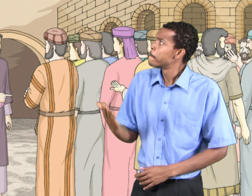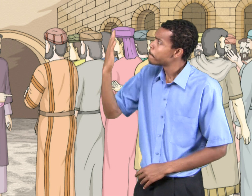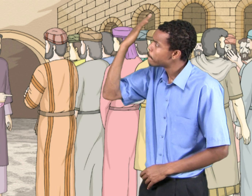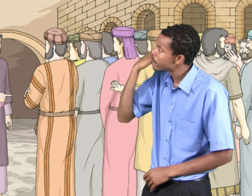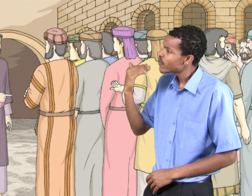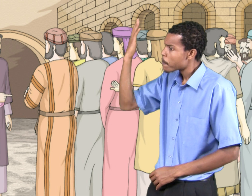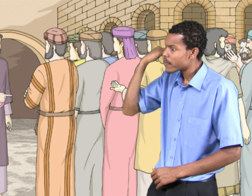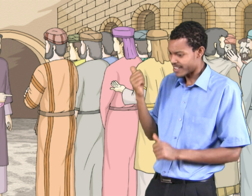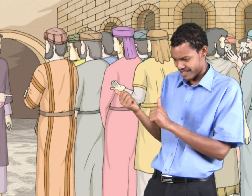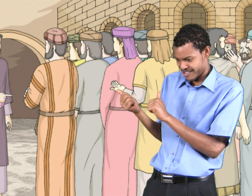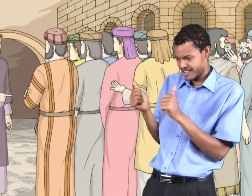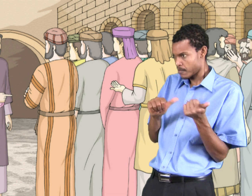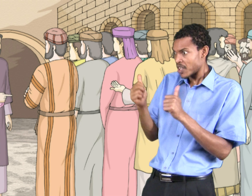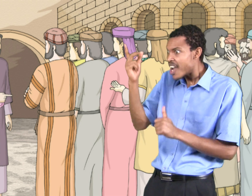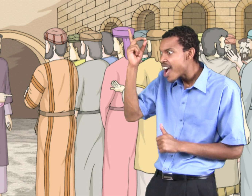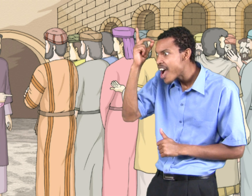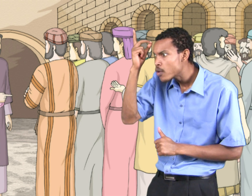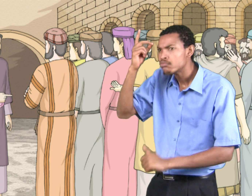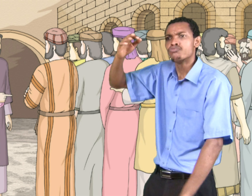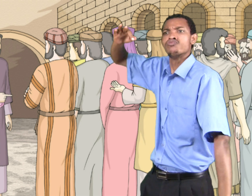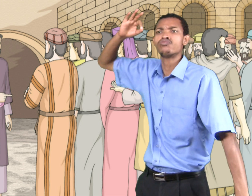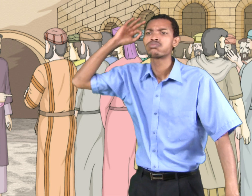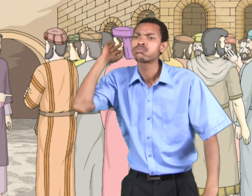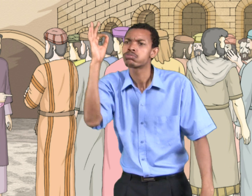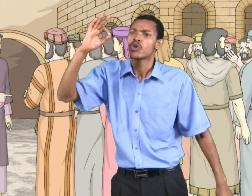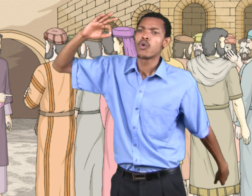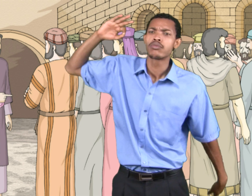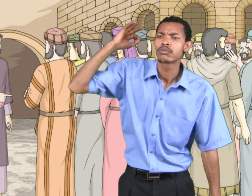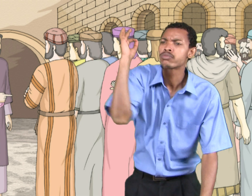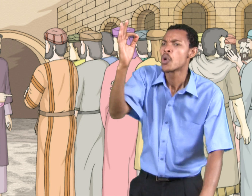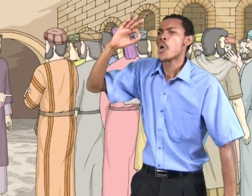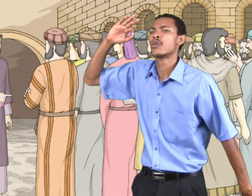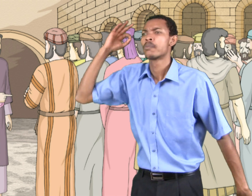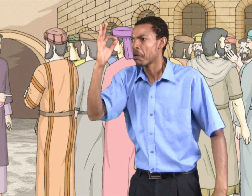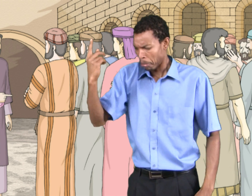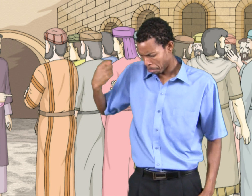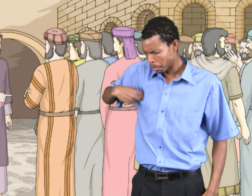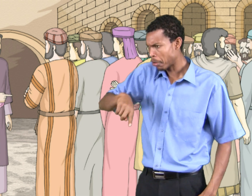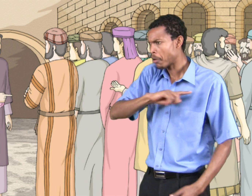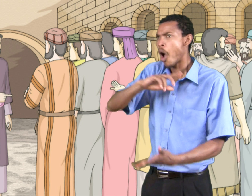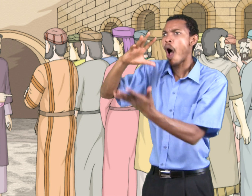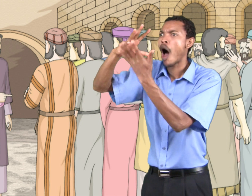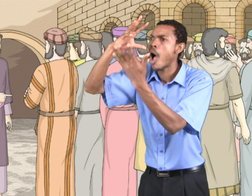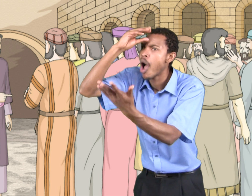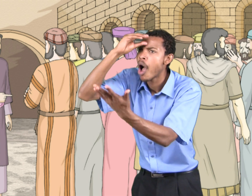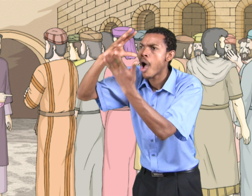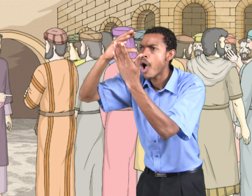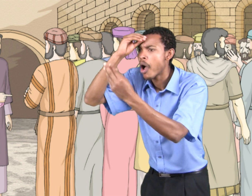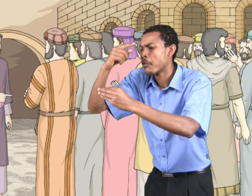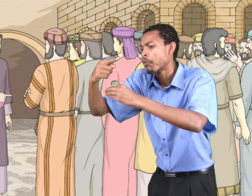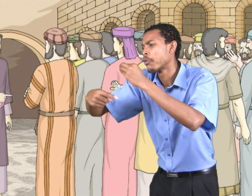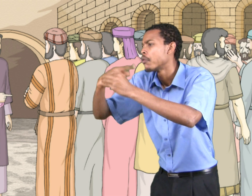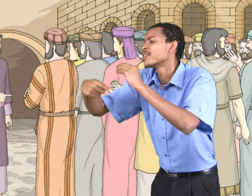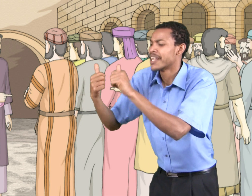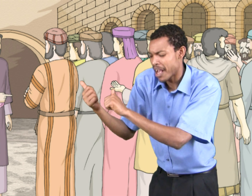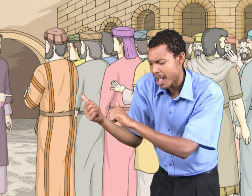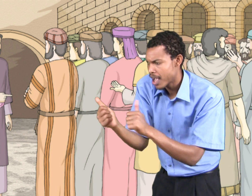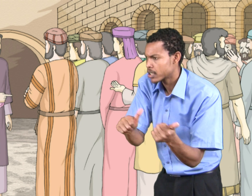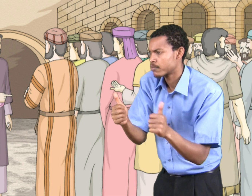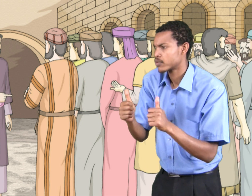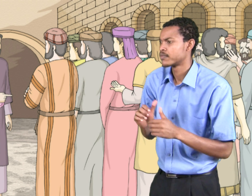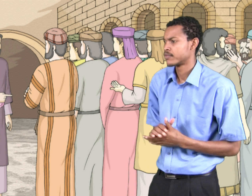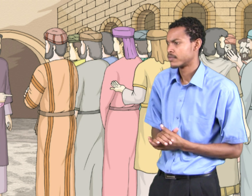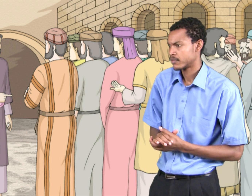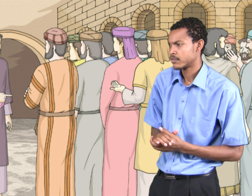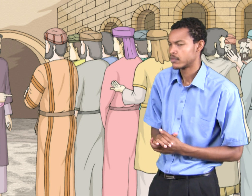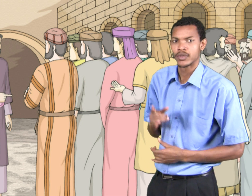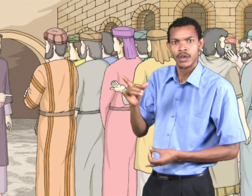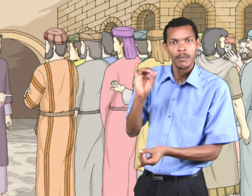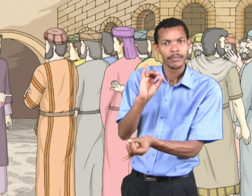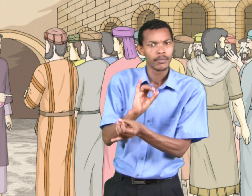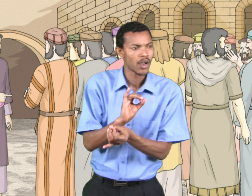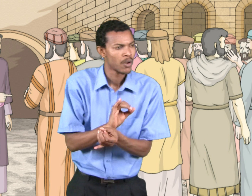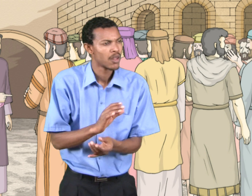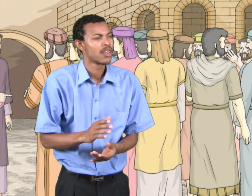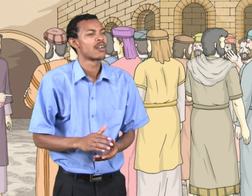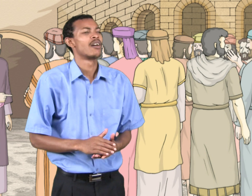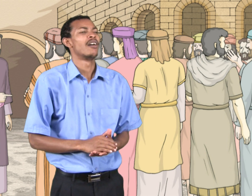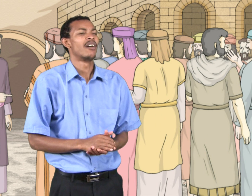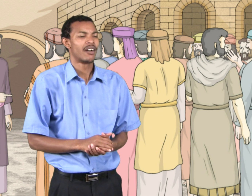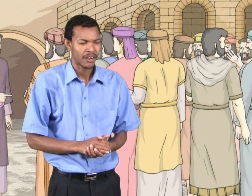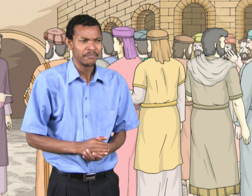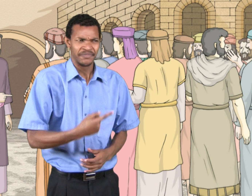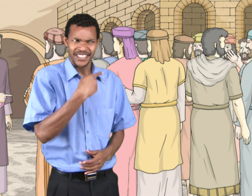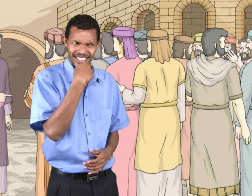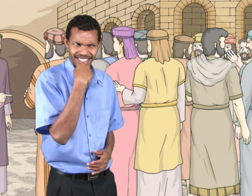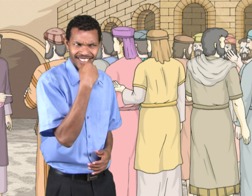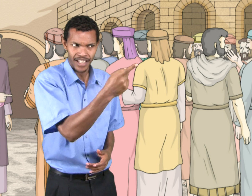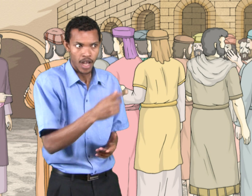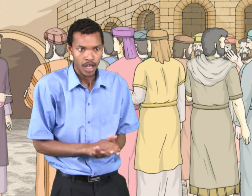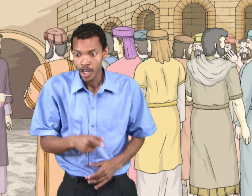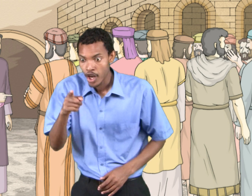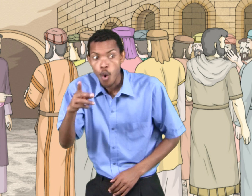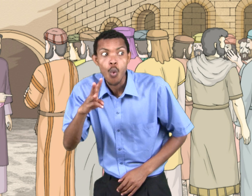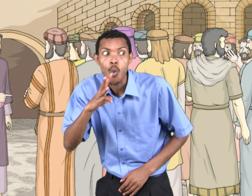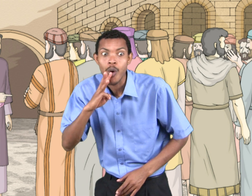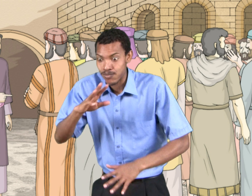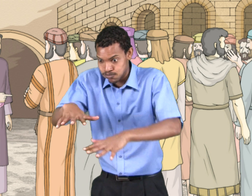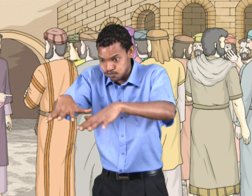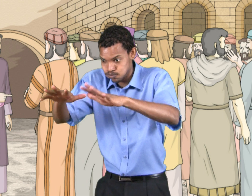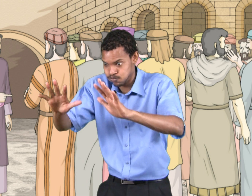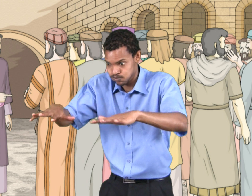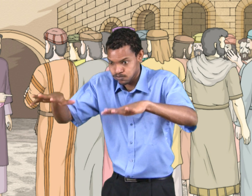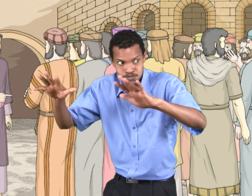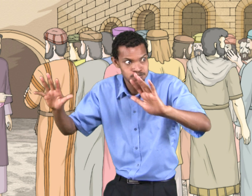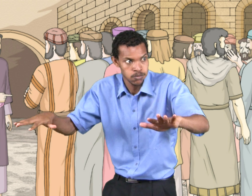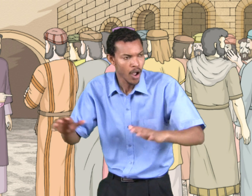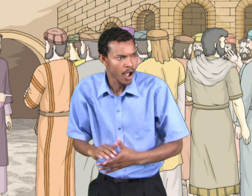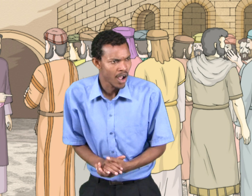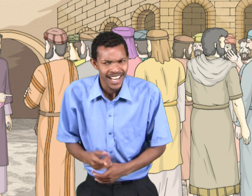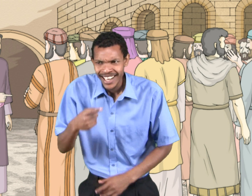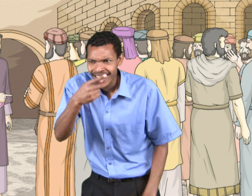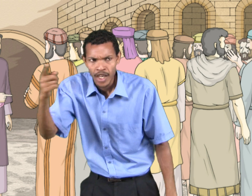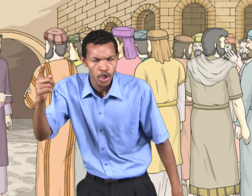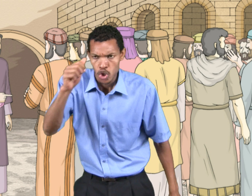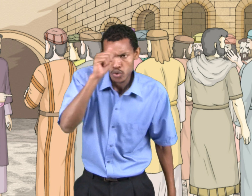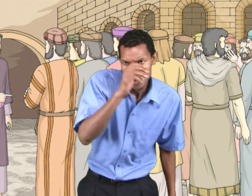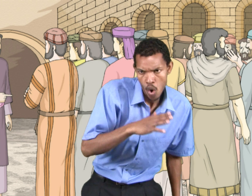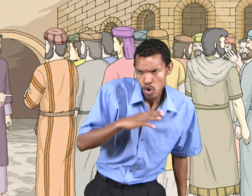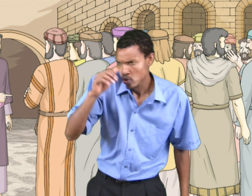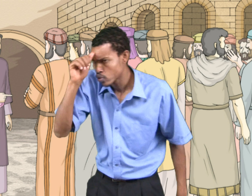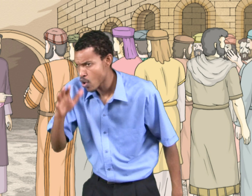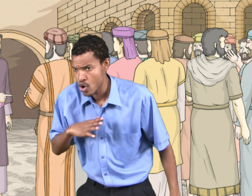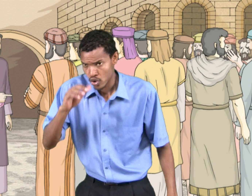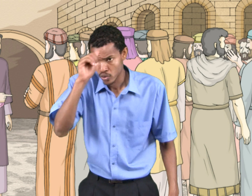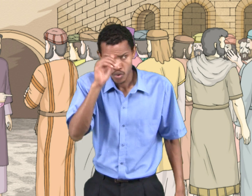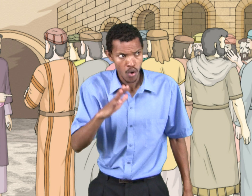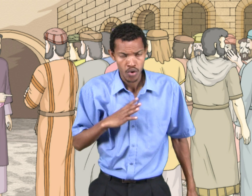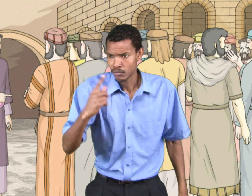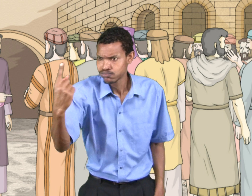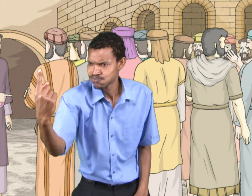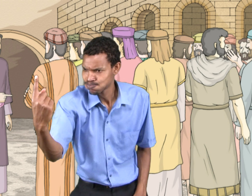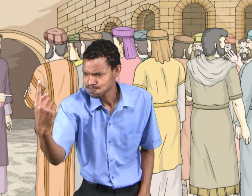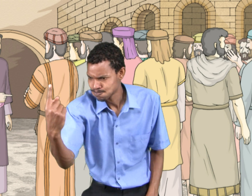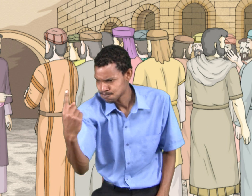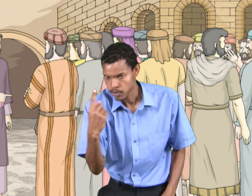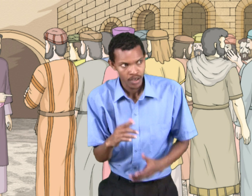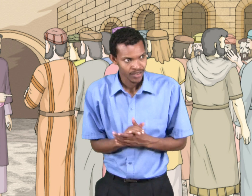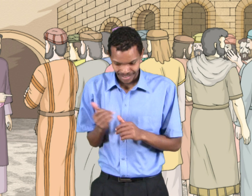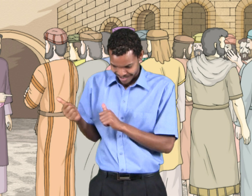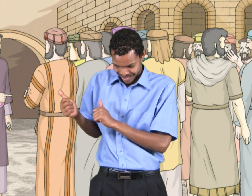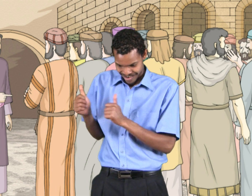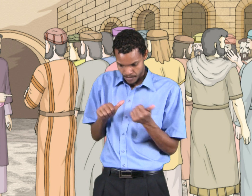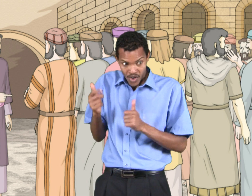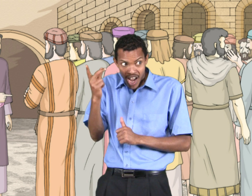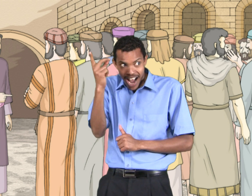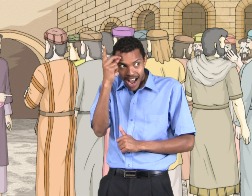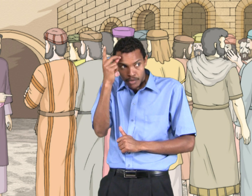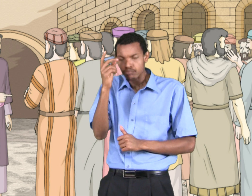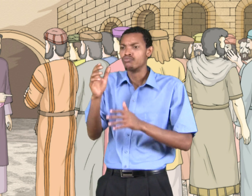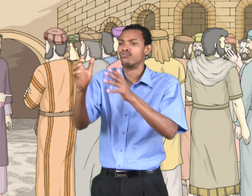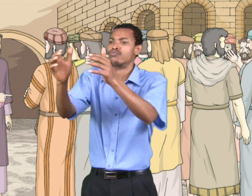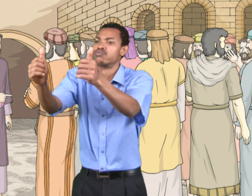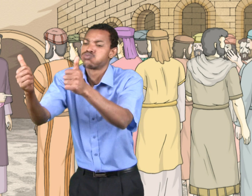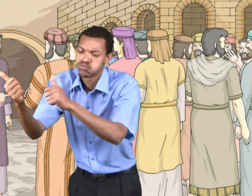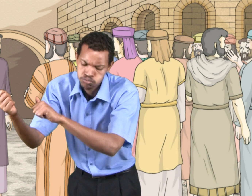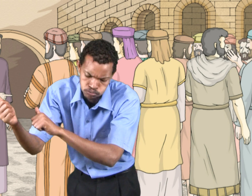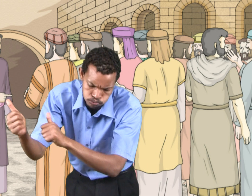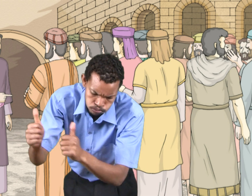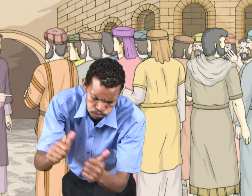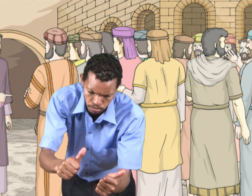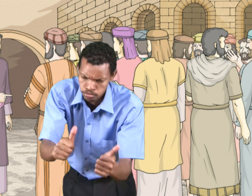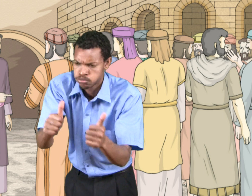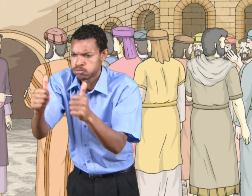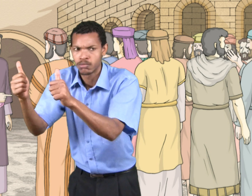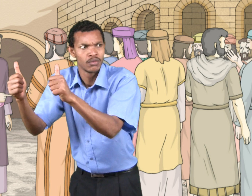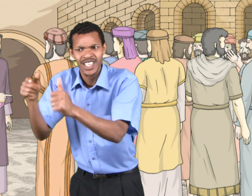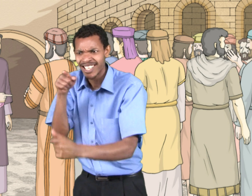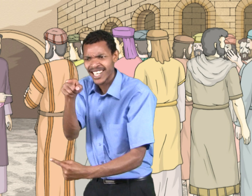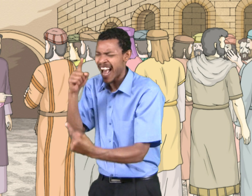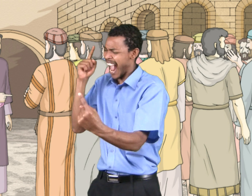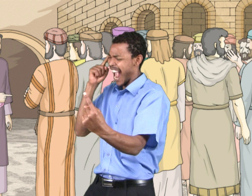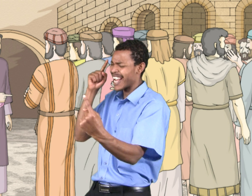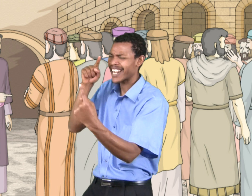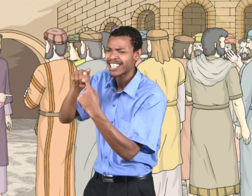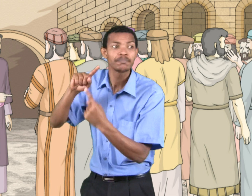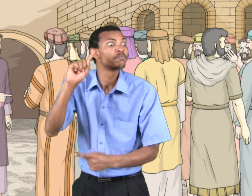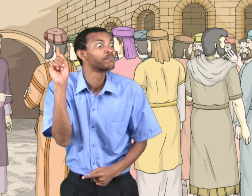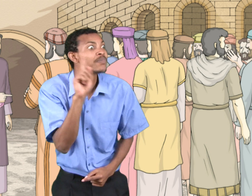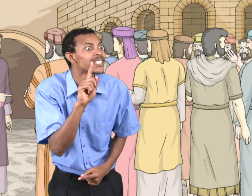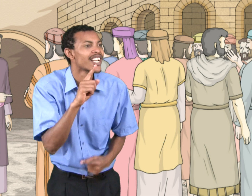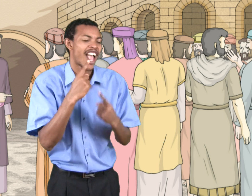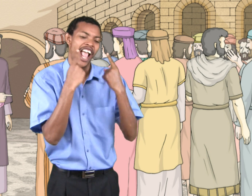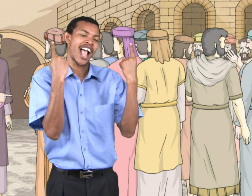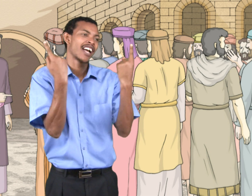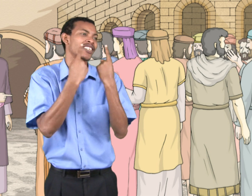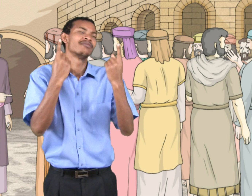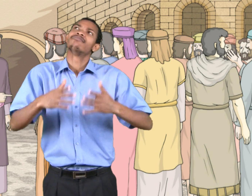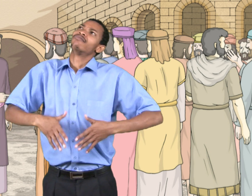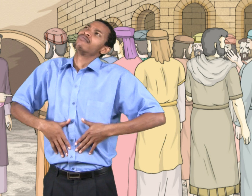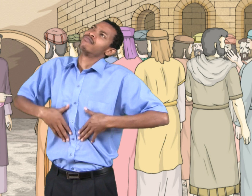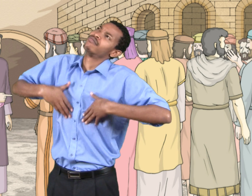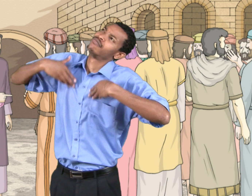“Into what, then, were you baptized?” Paul asked. “The baptism of John,” they replied.